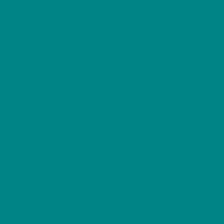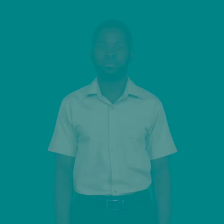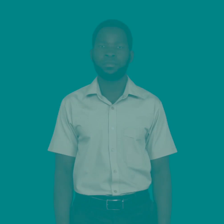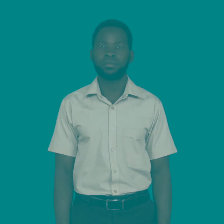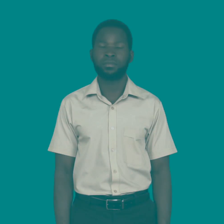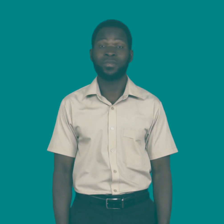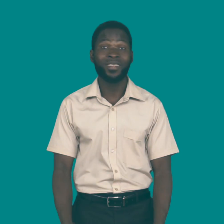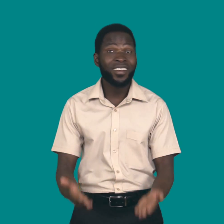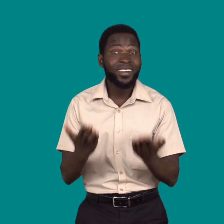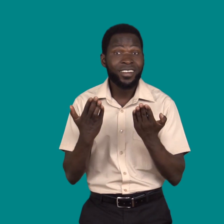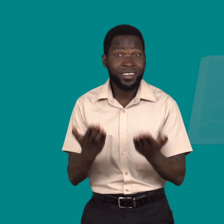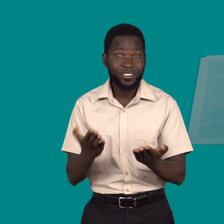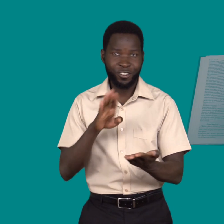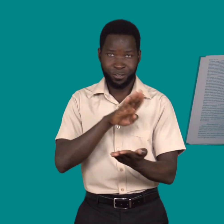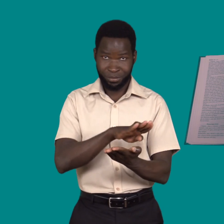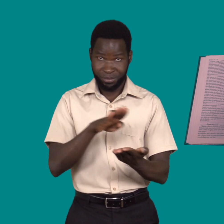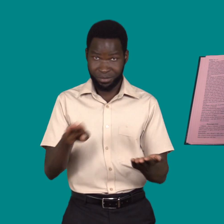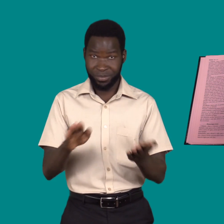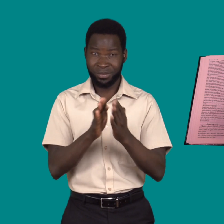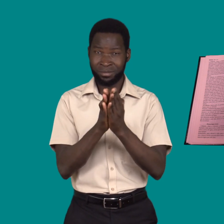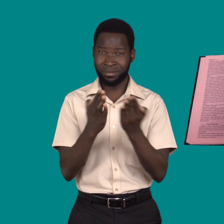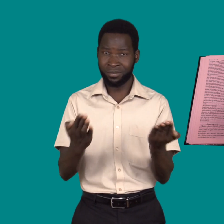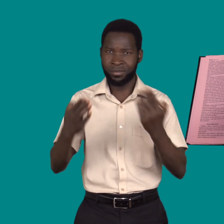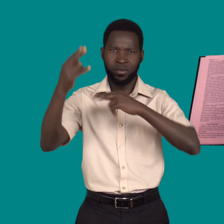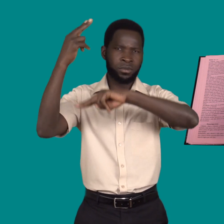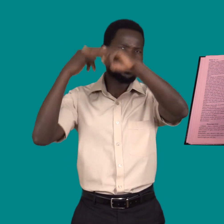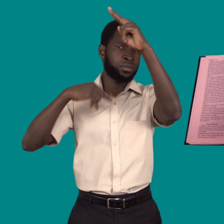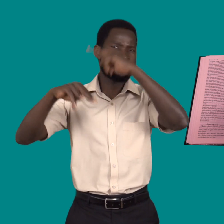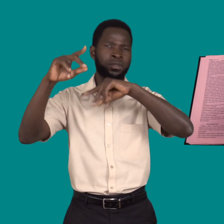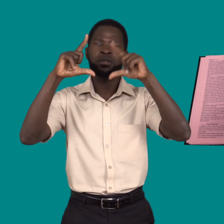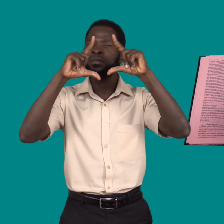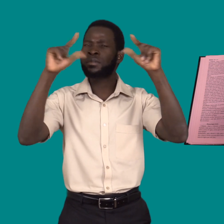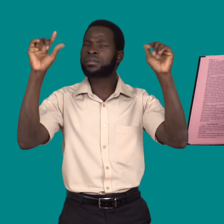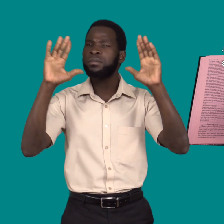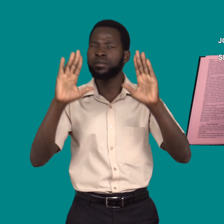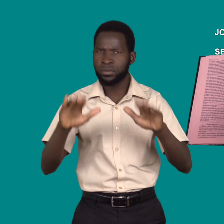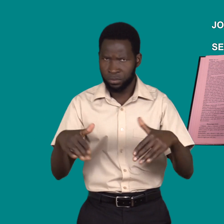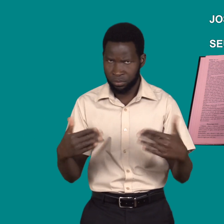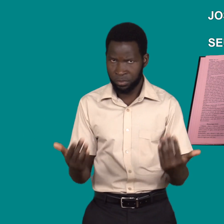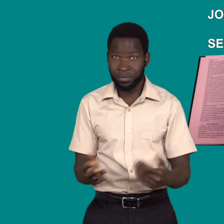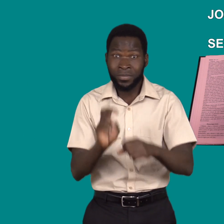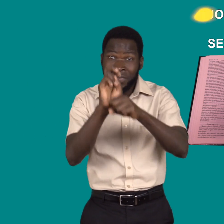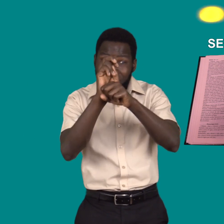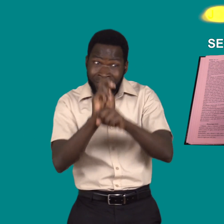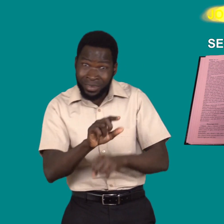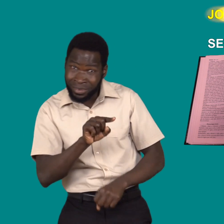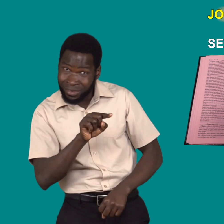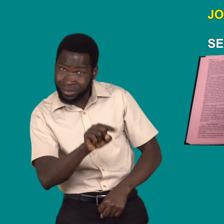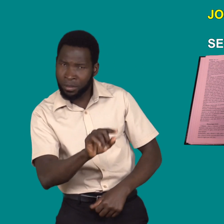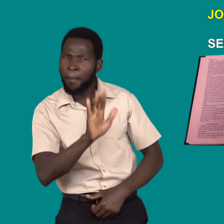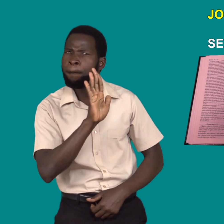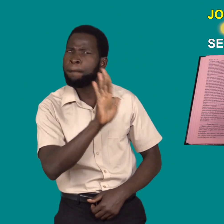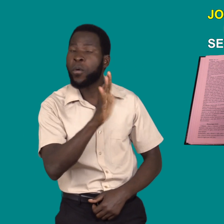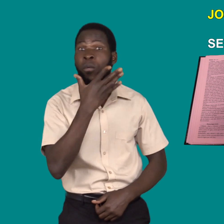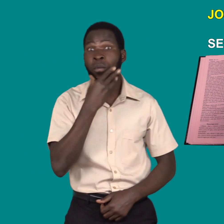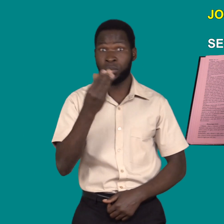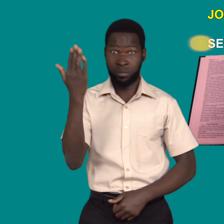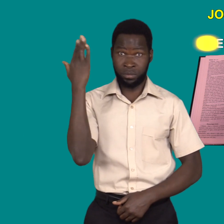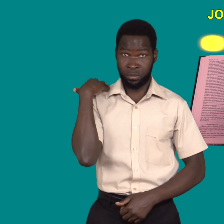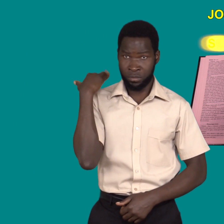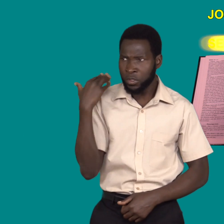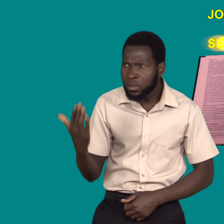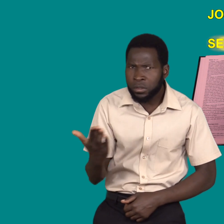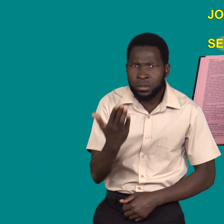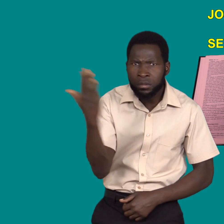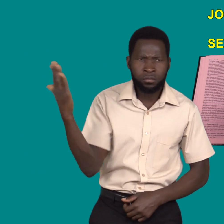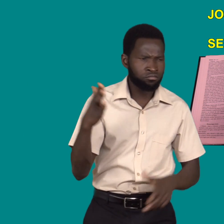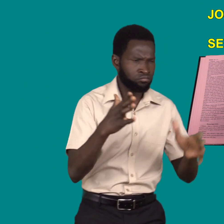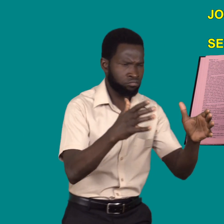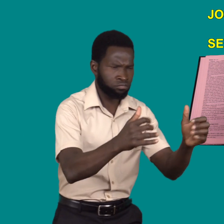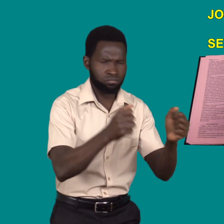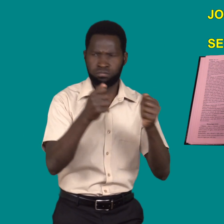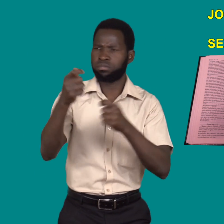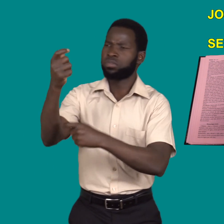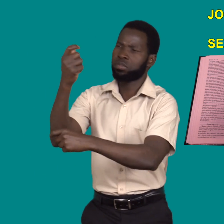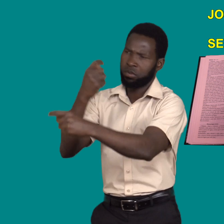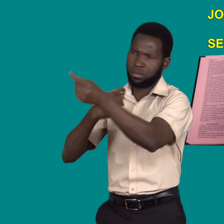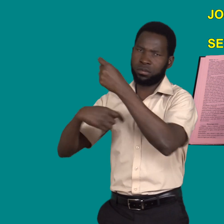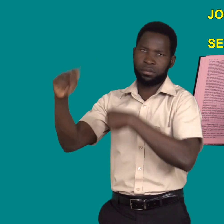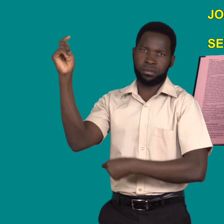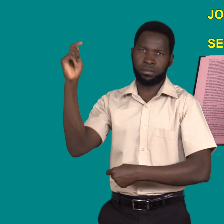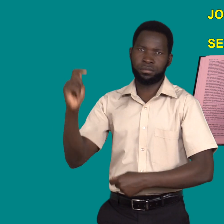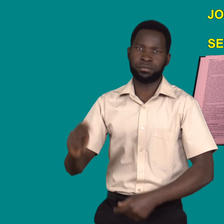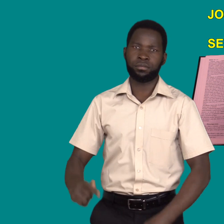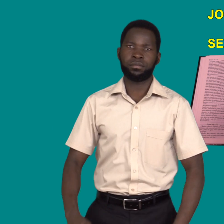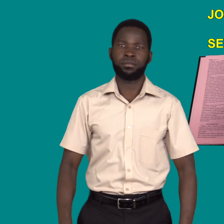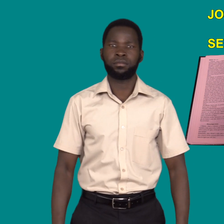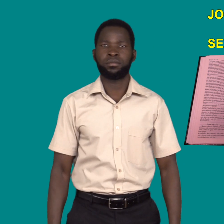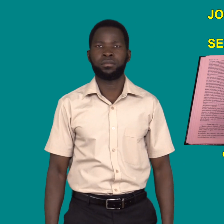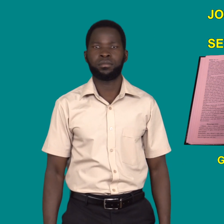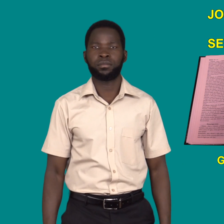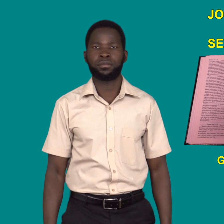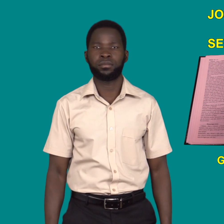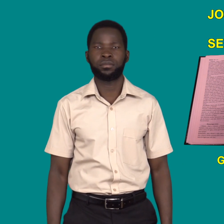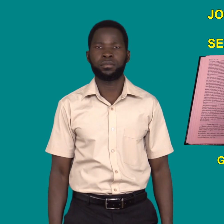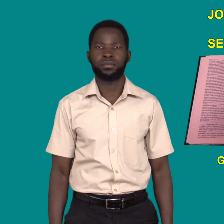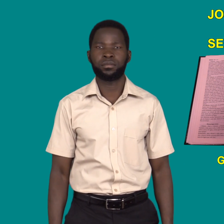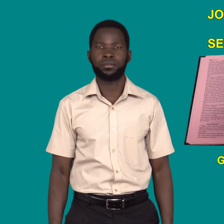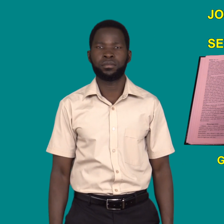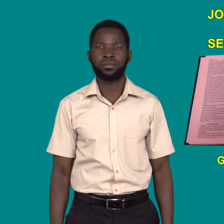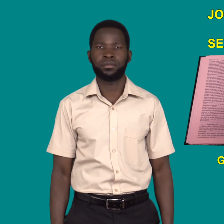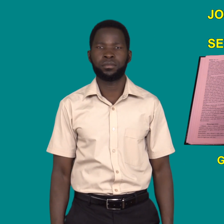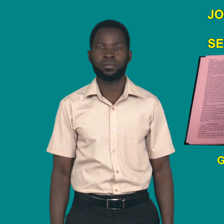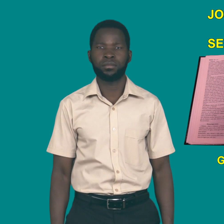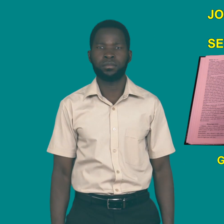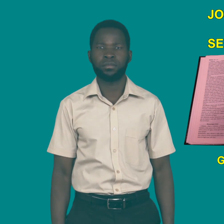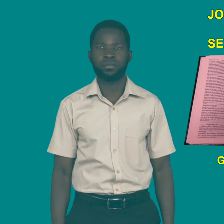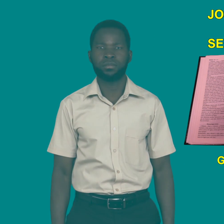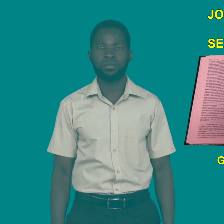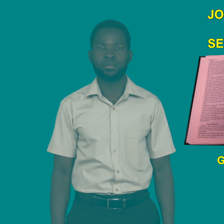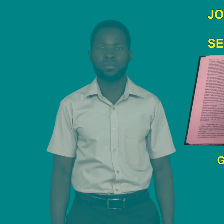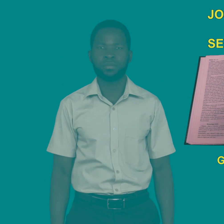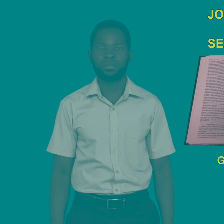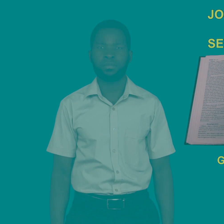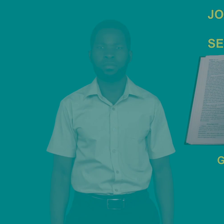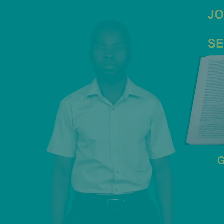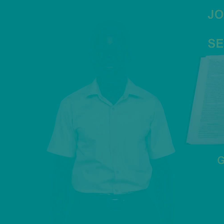Joseph's brothers betray him